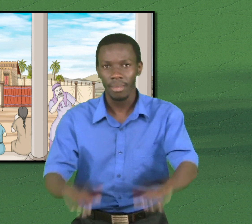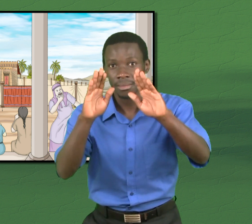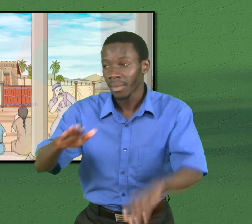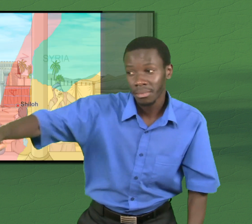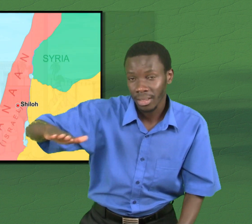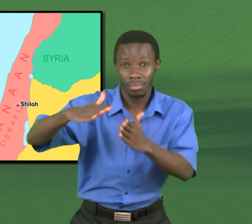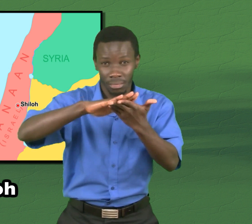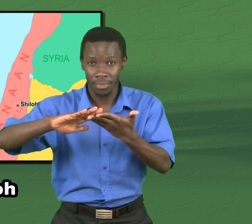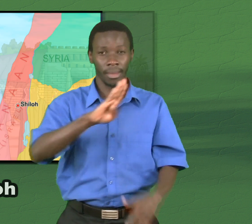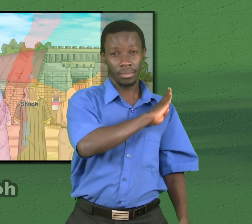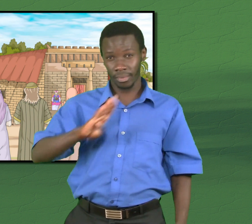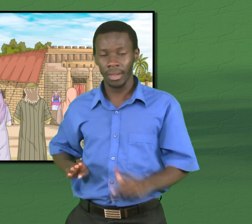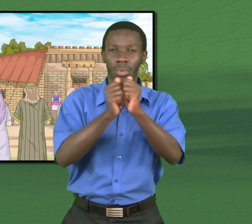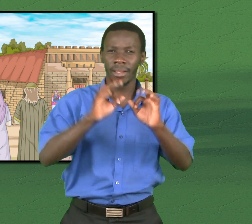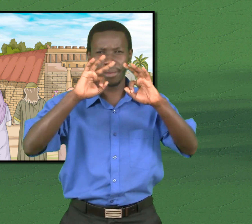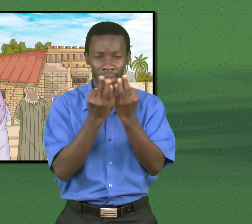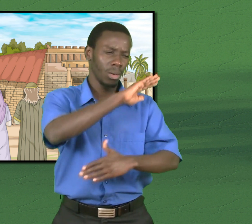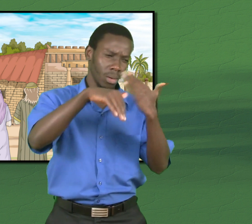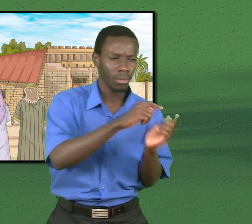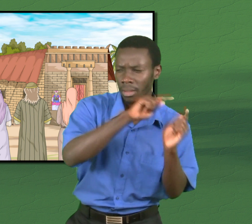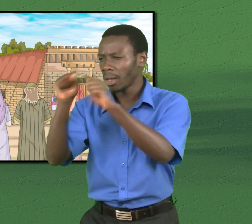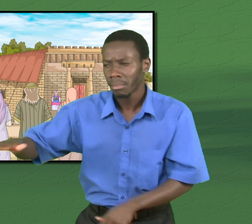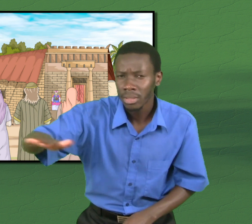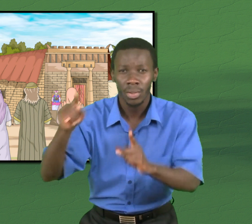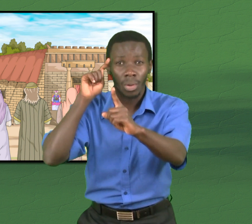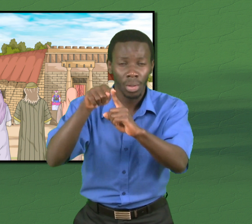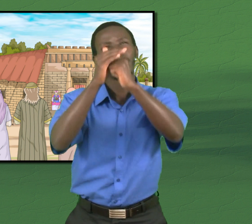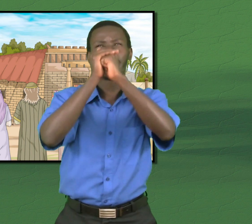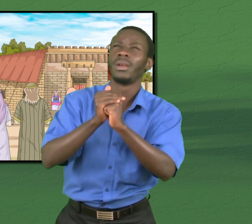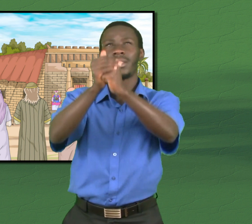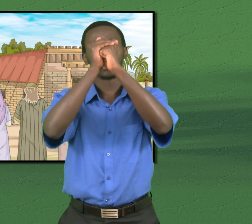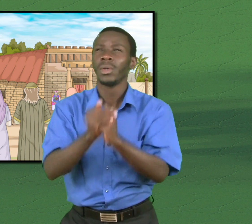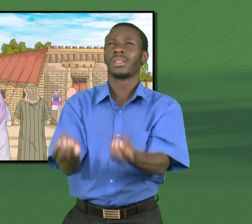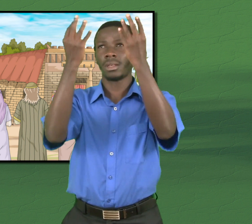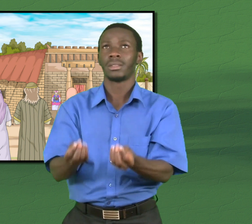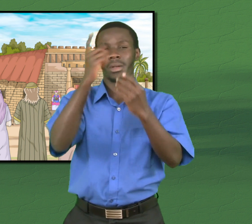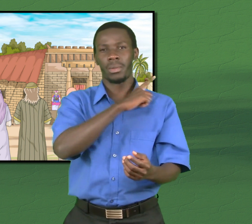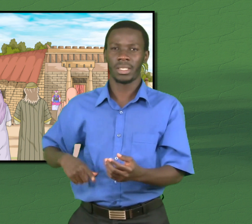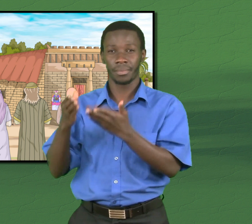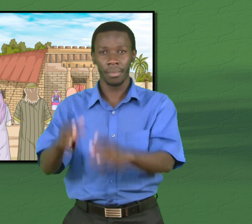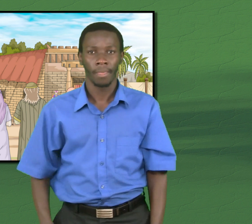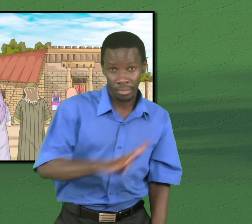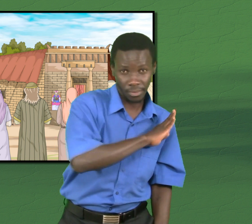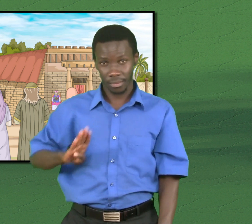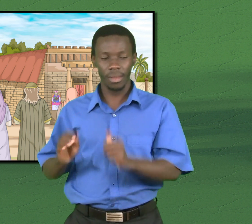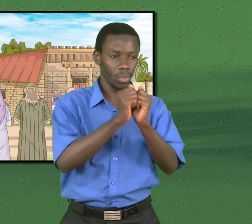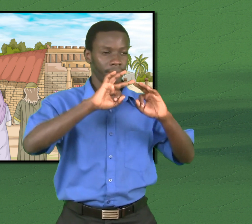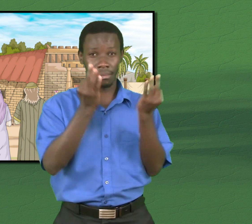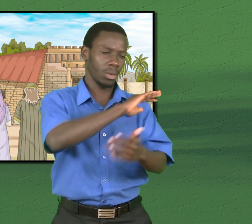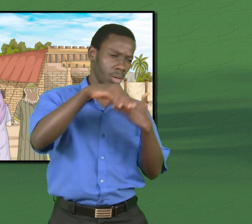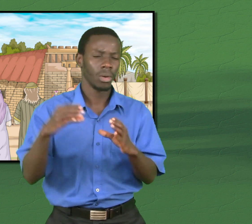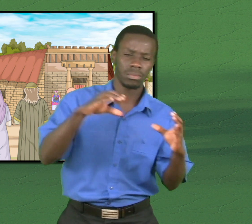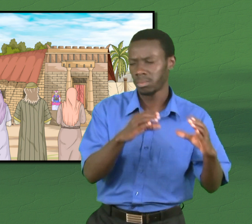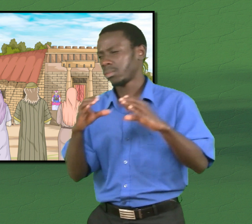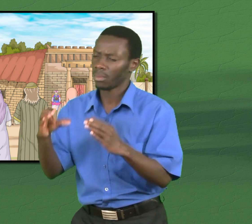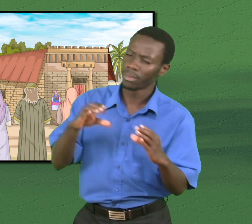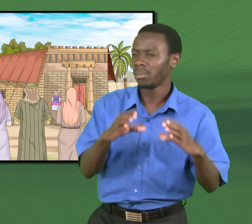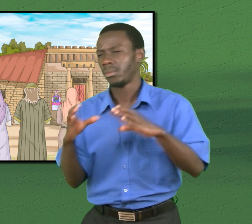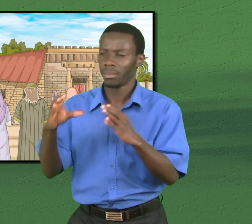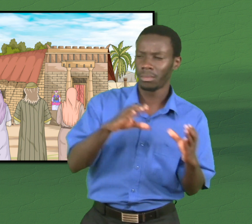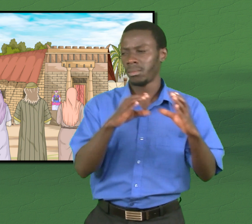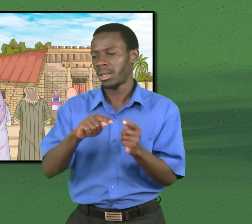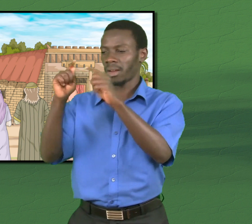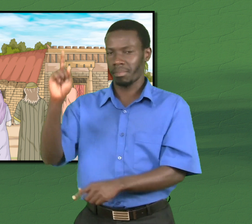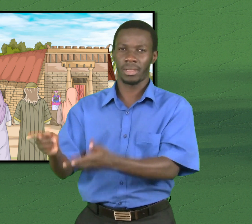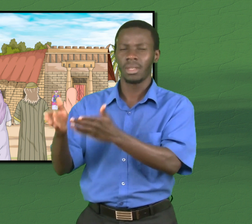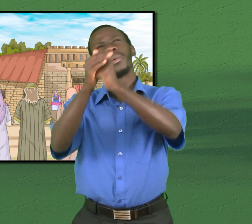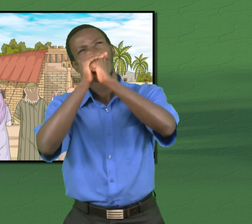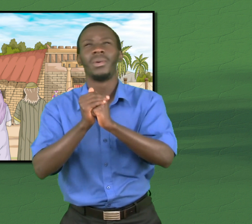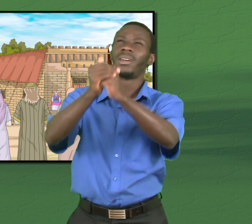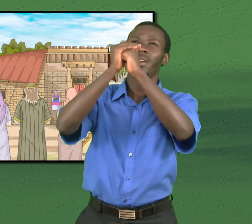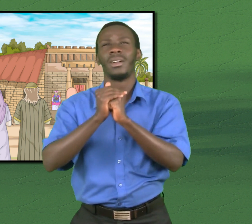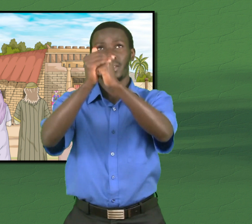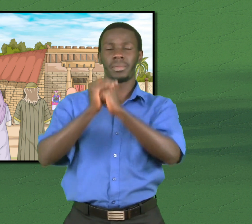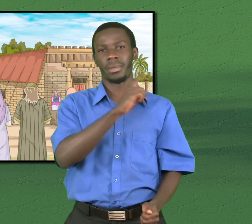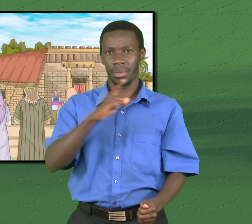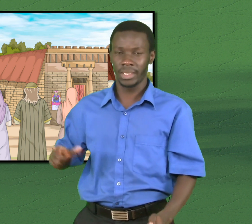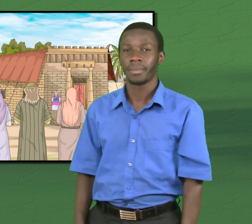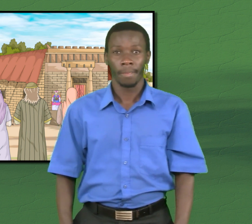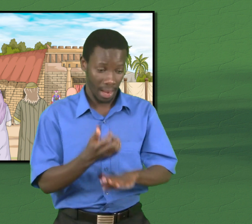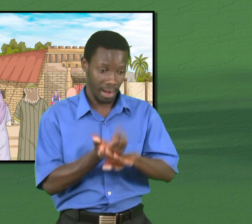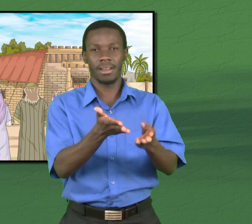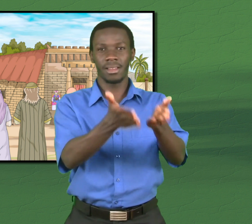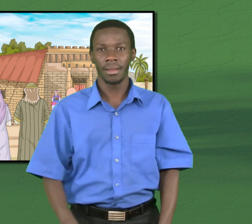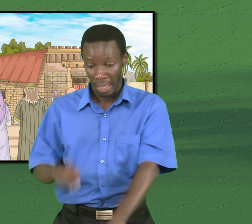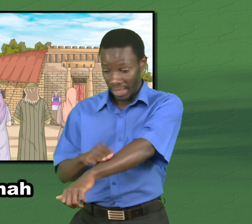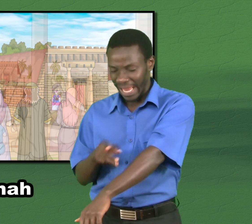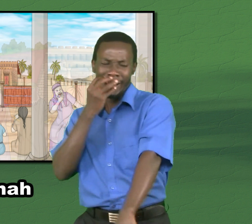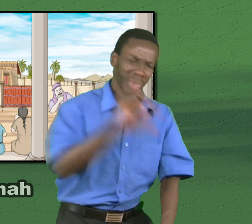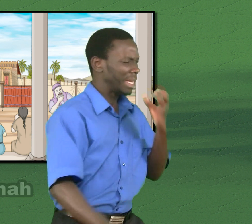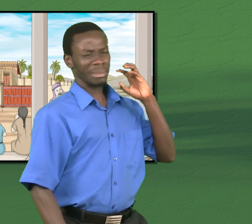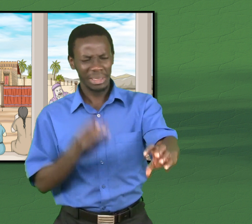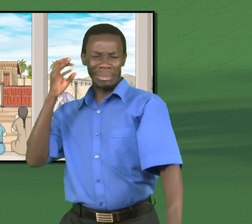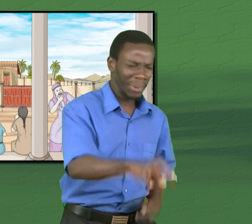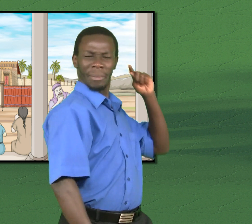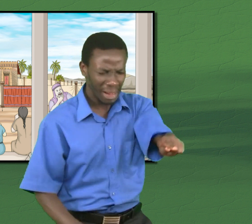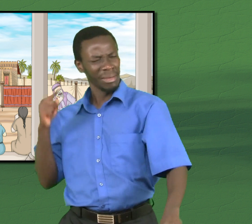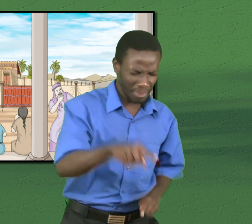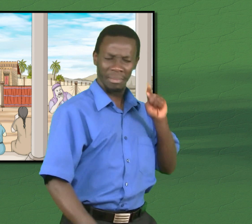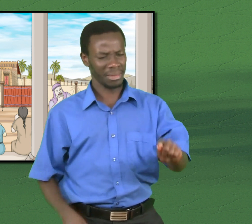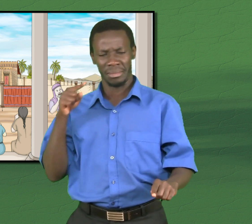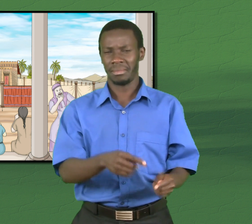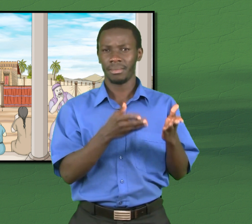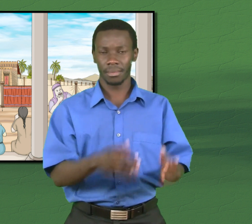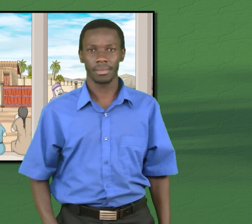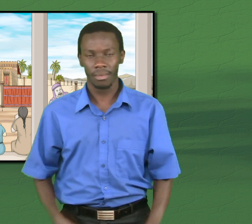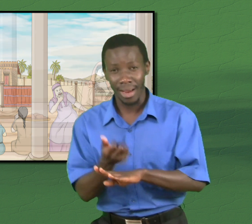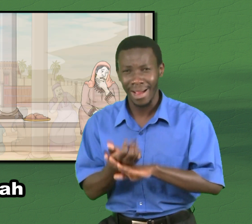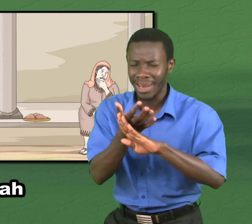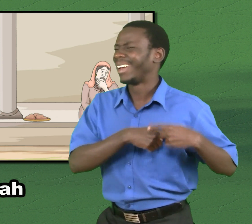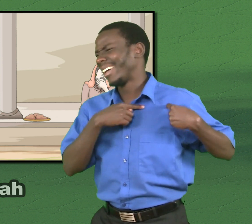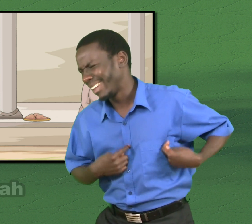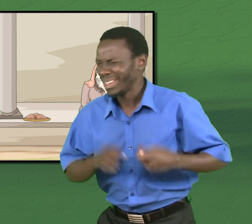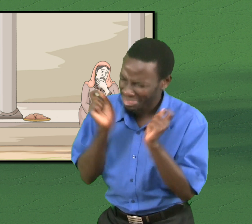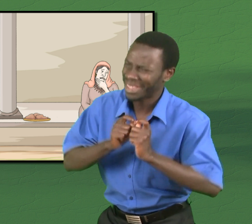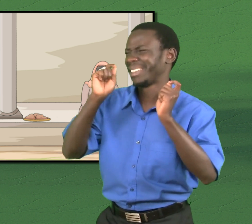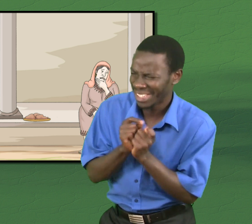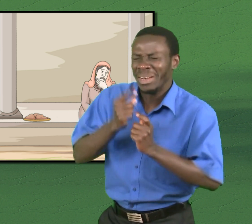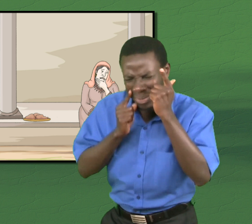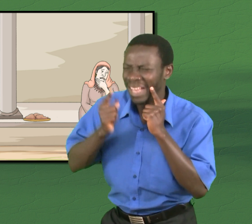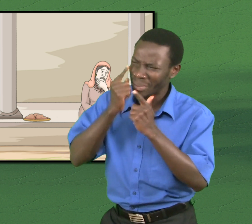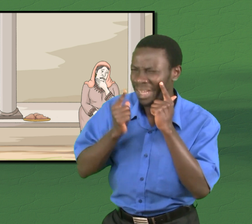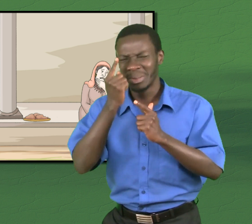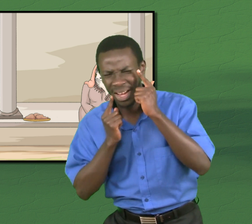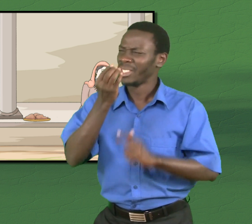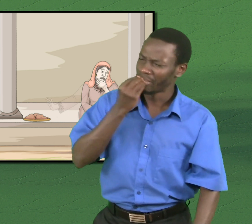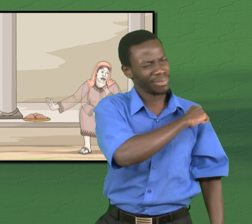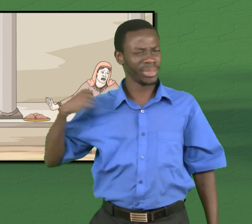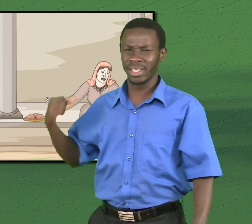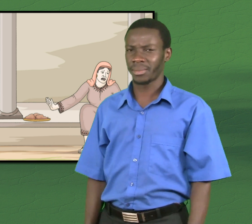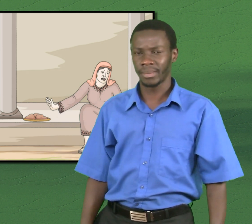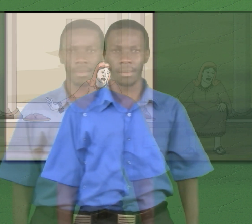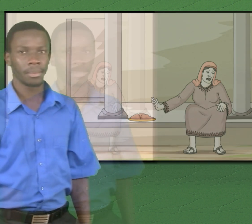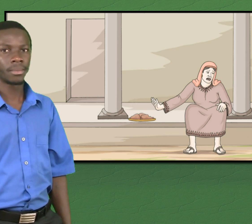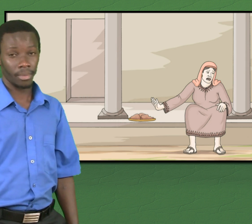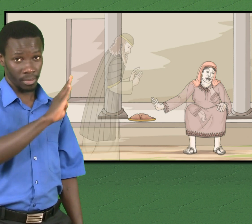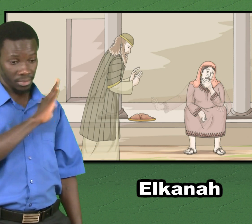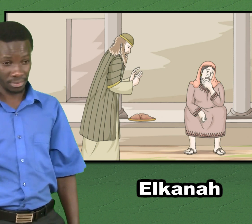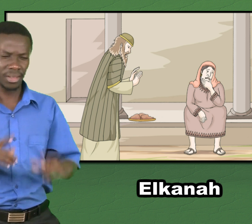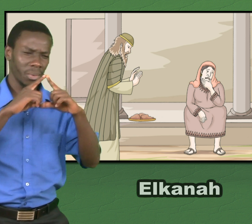Whenever Hannah went up to the house of the LORD, her rival taunted her until she wept and would not eat.